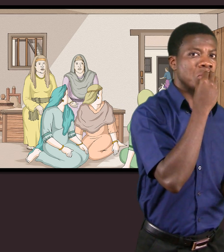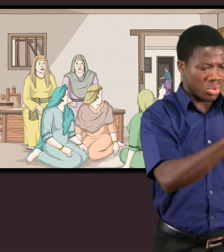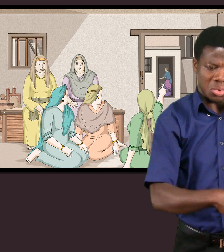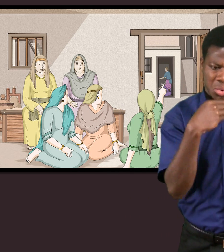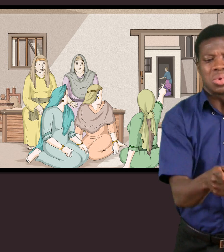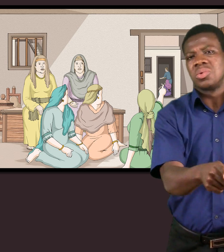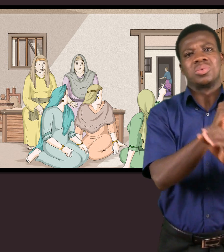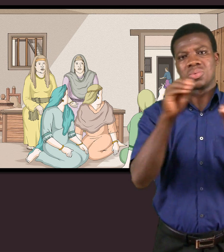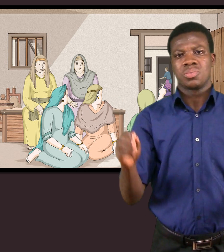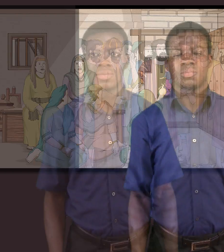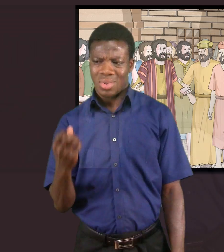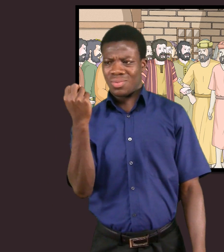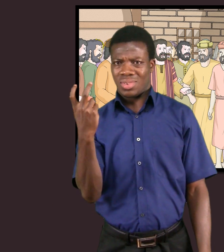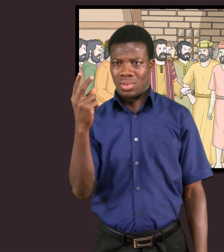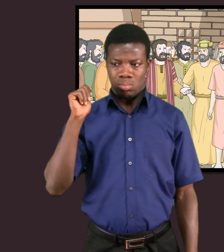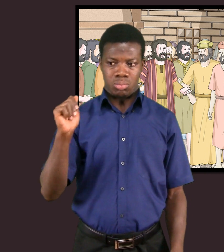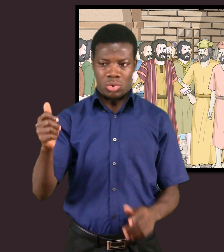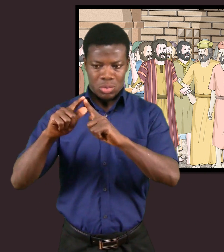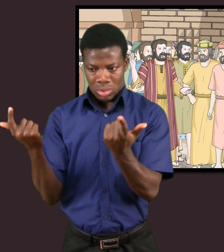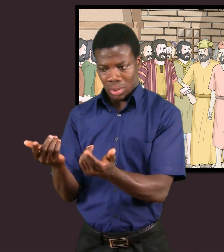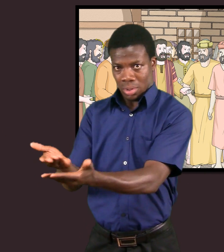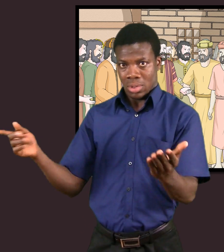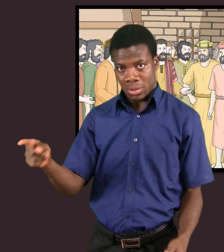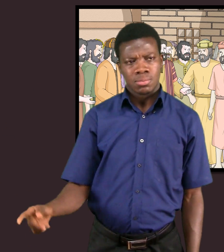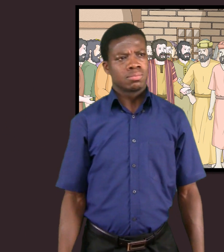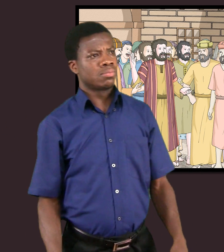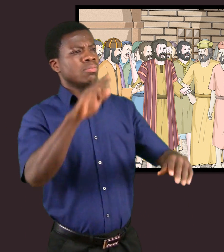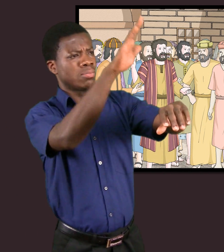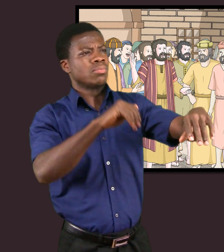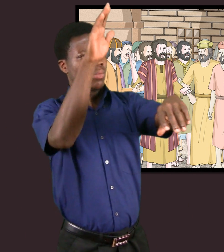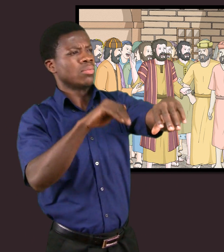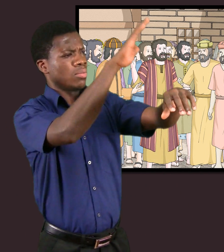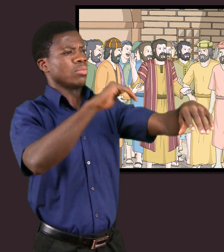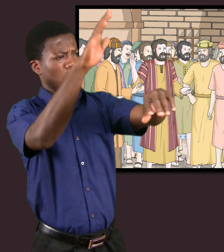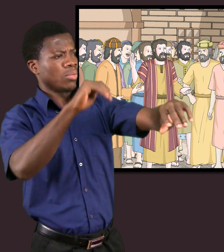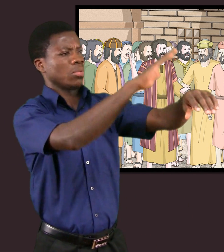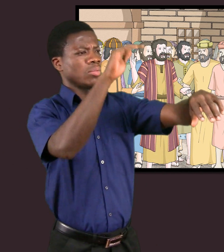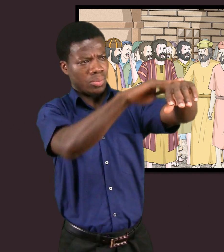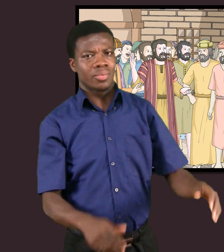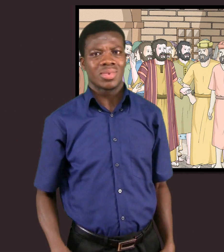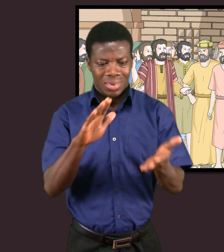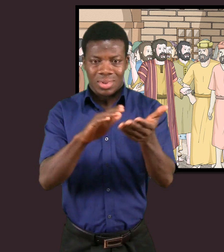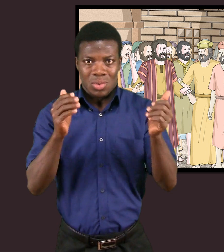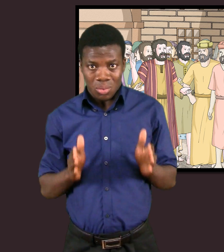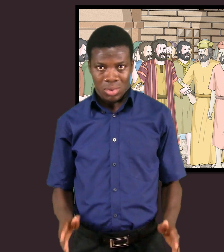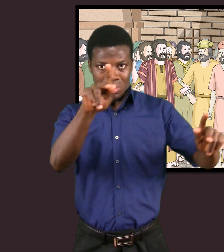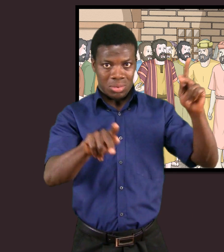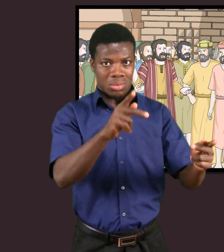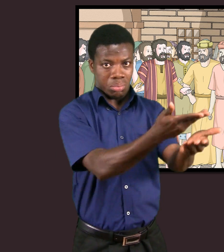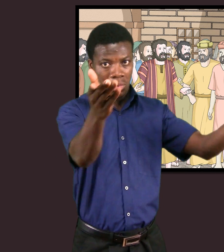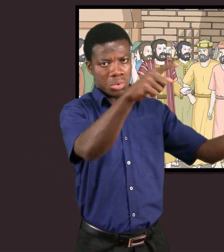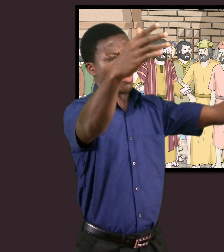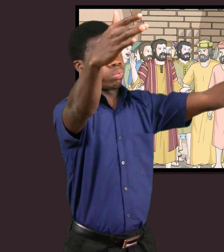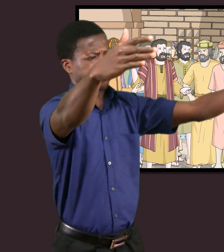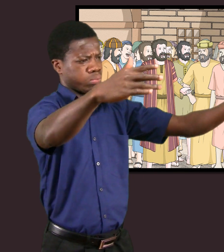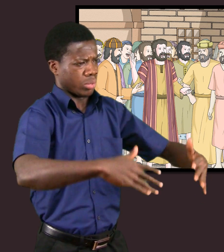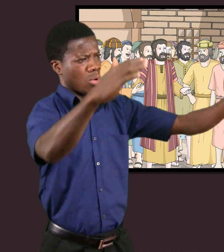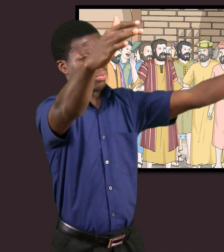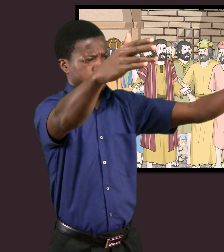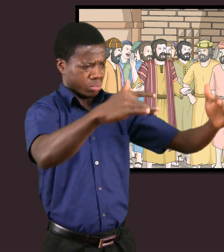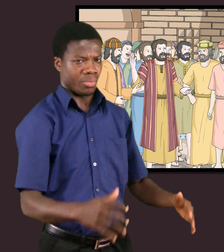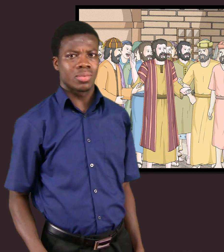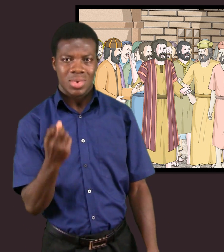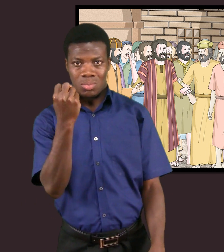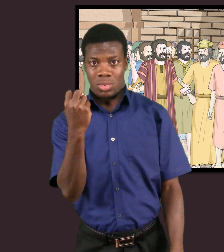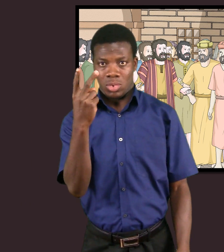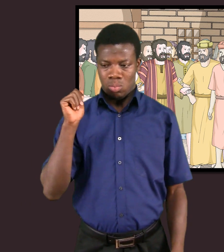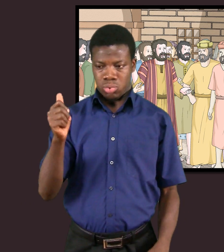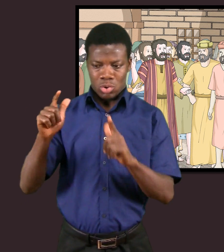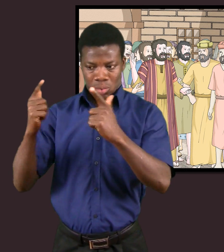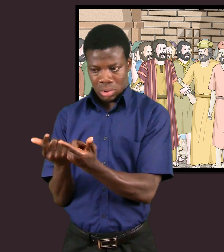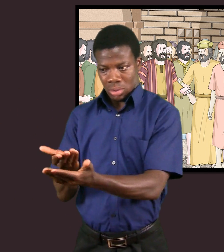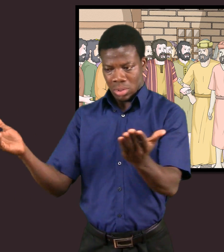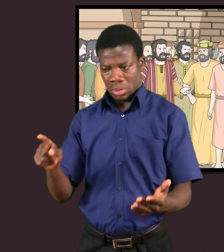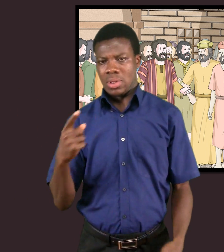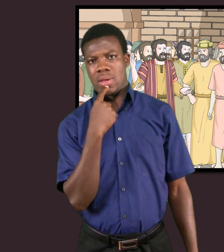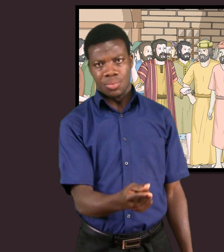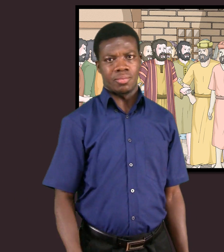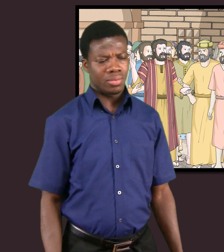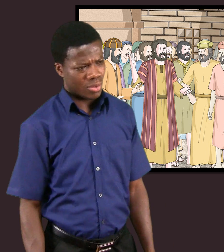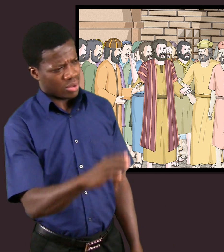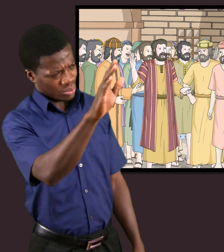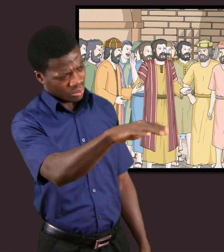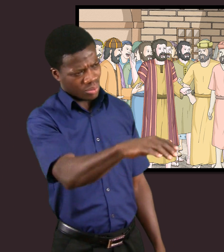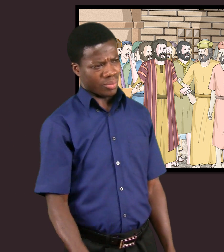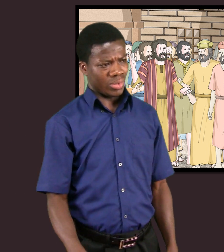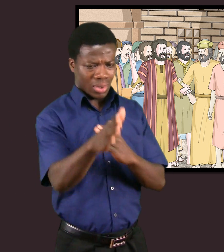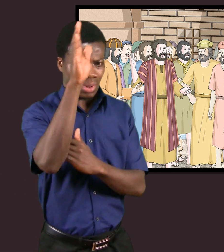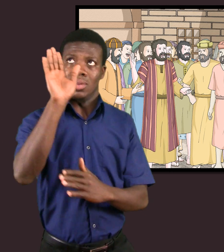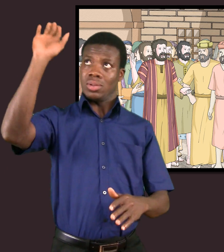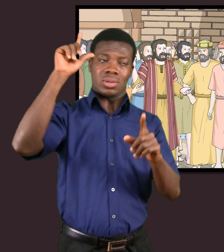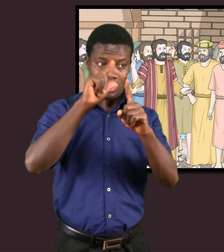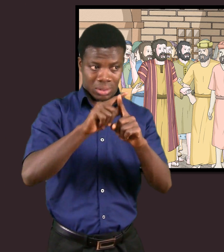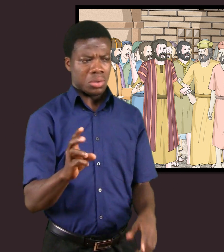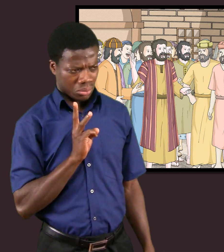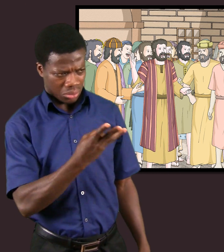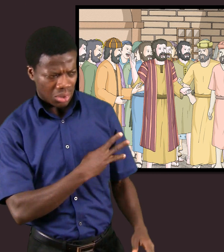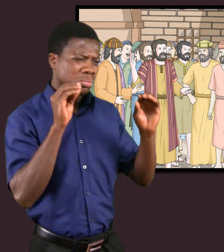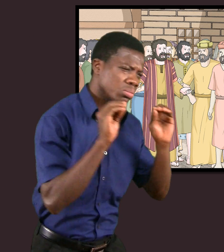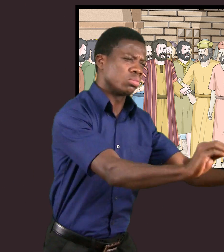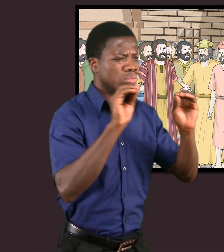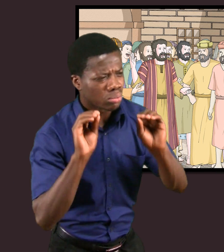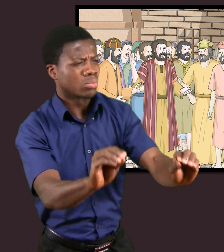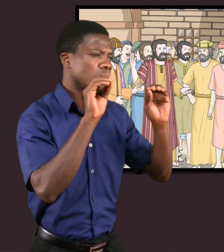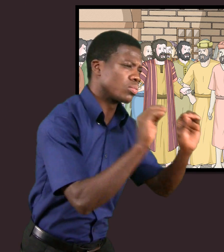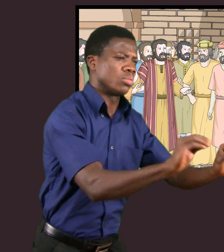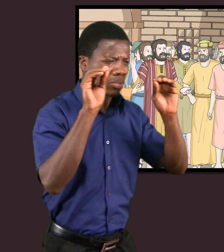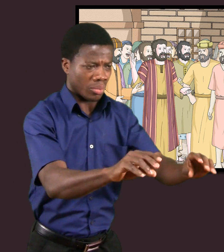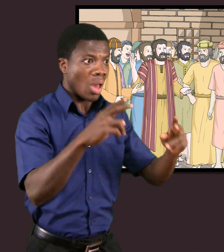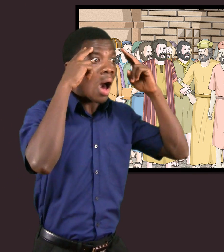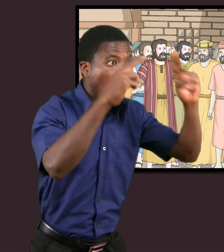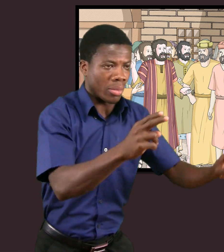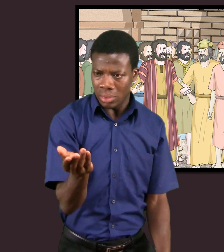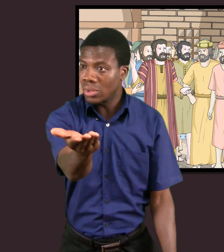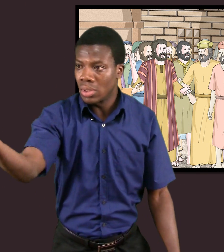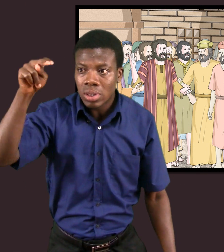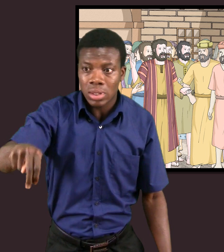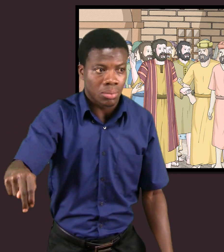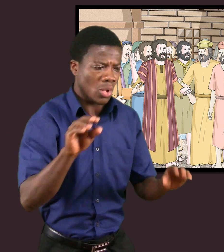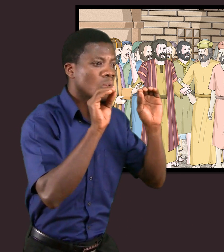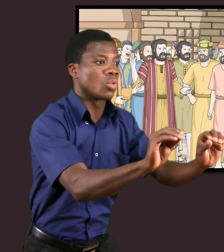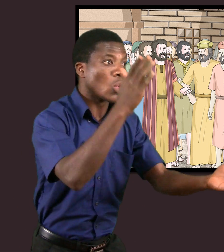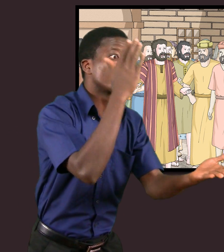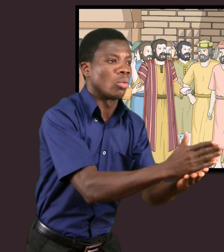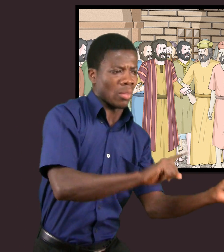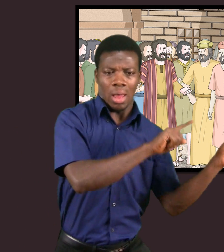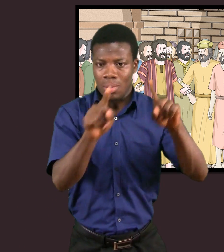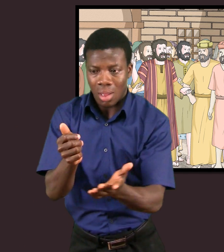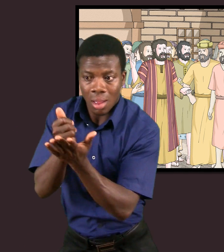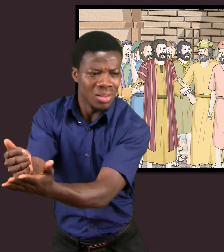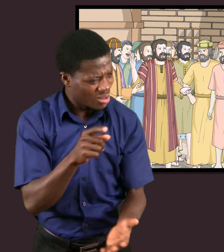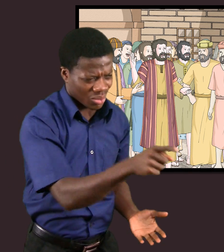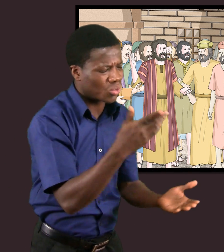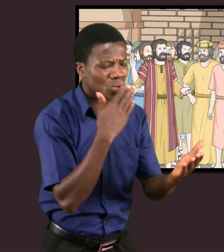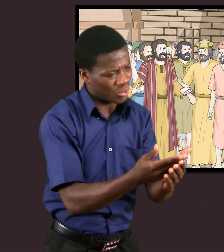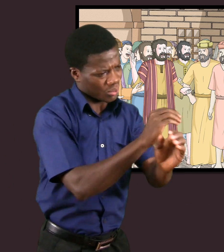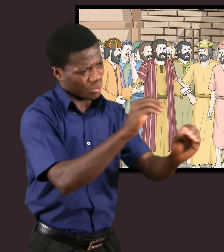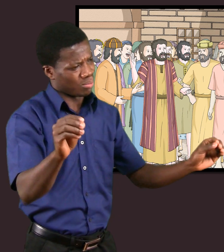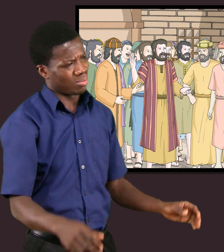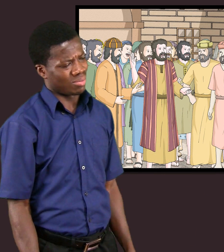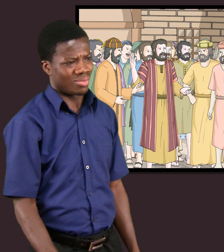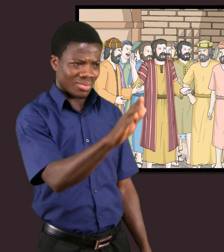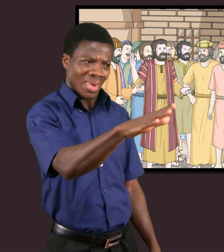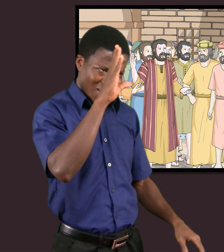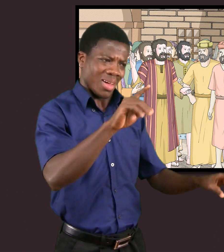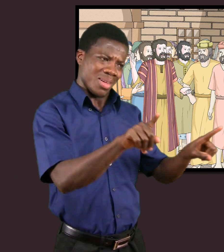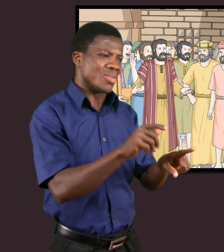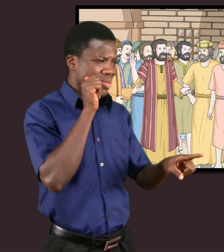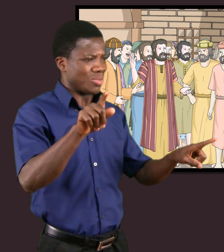So the Twelve summoned all the disciples and said, “It is unacceptable for us to neglect the word of God in order to wait on tables.